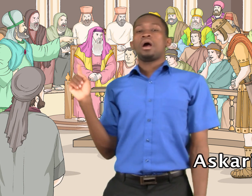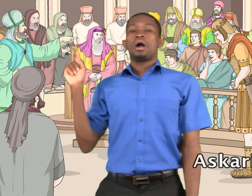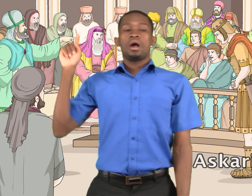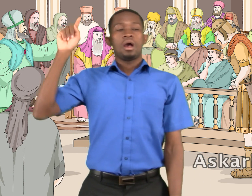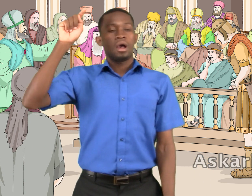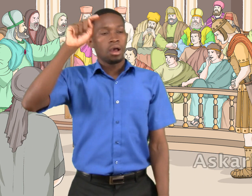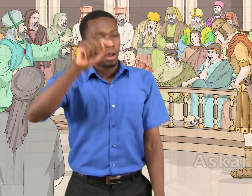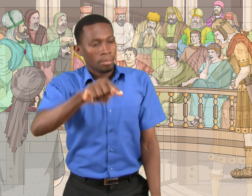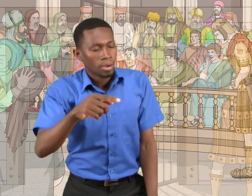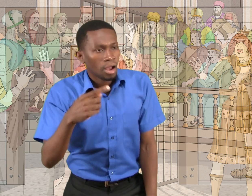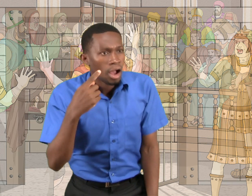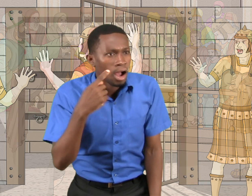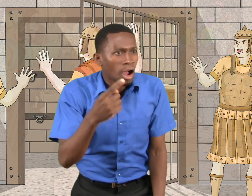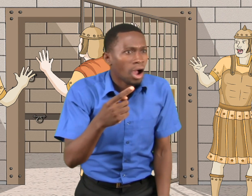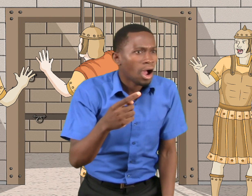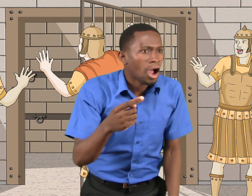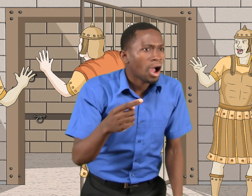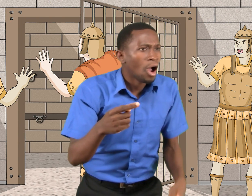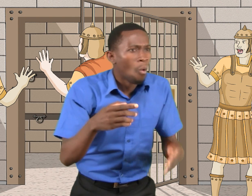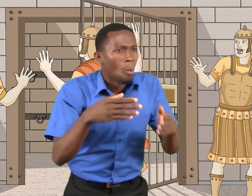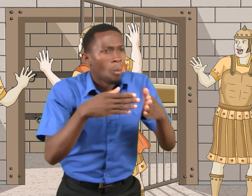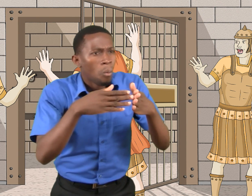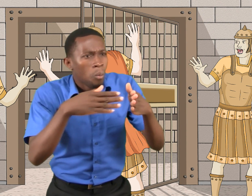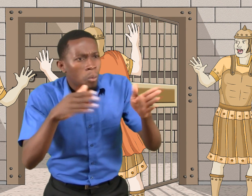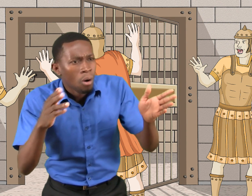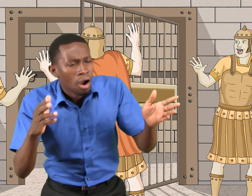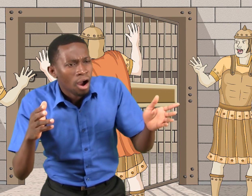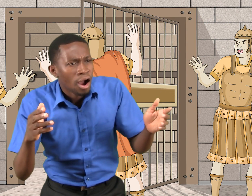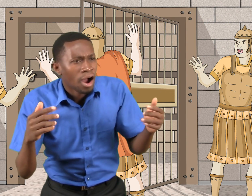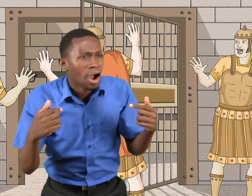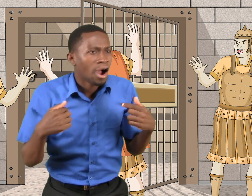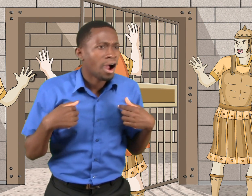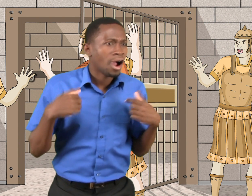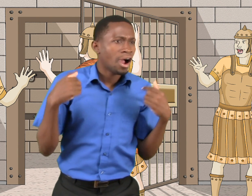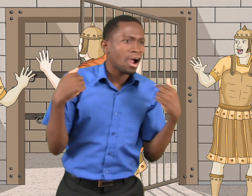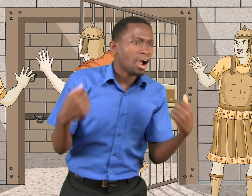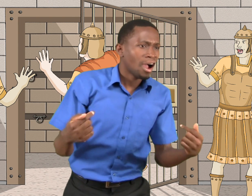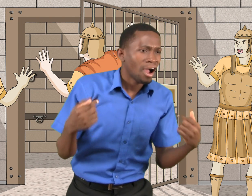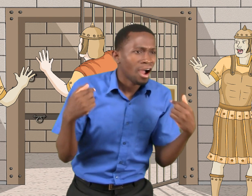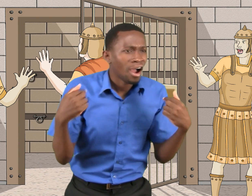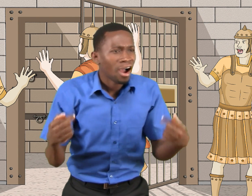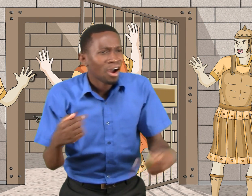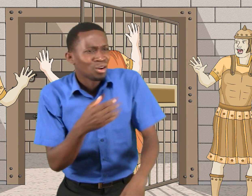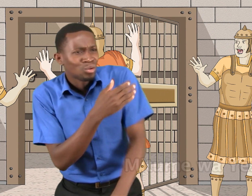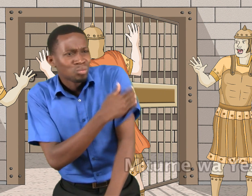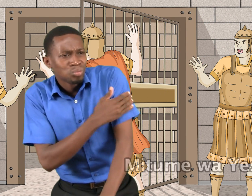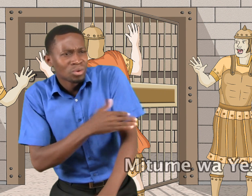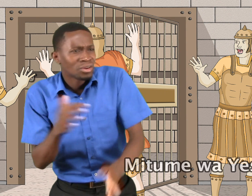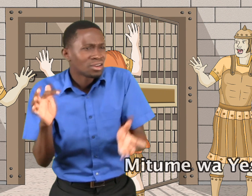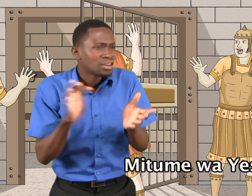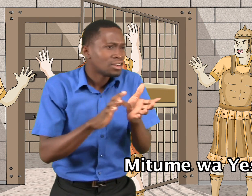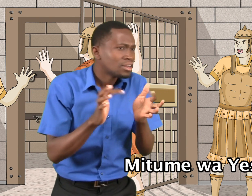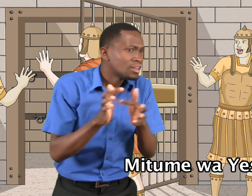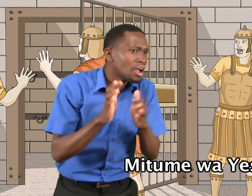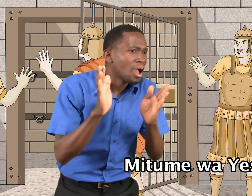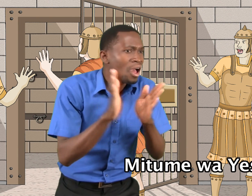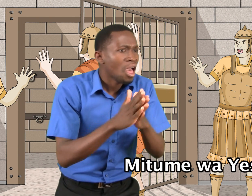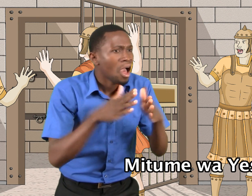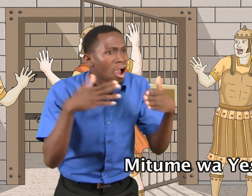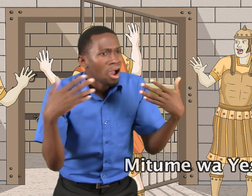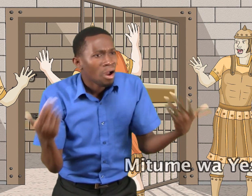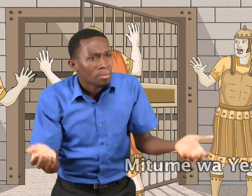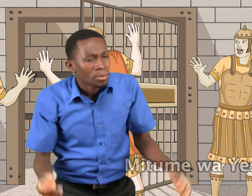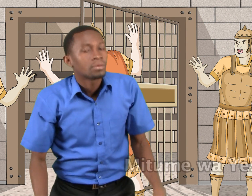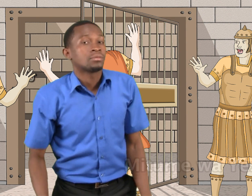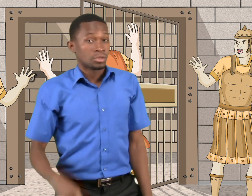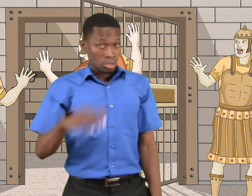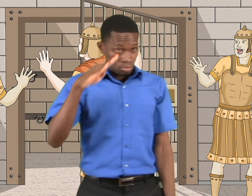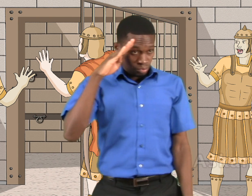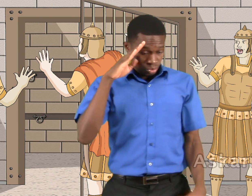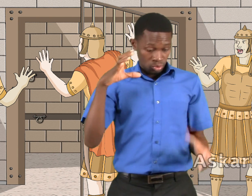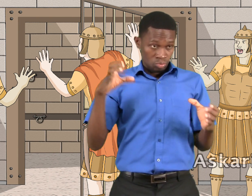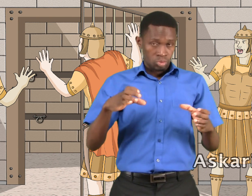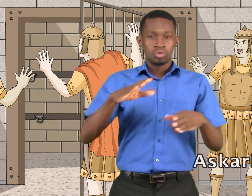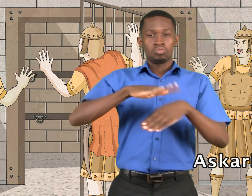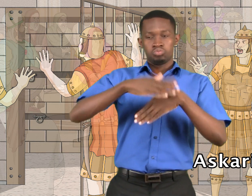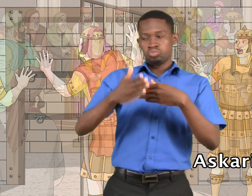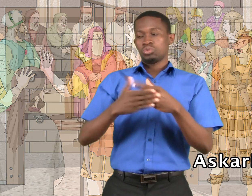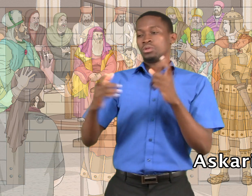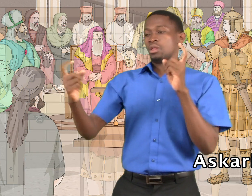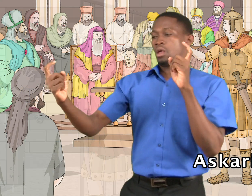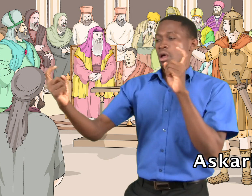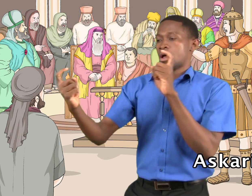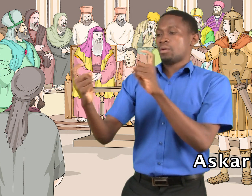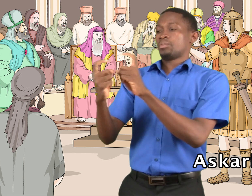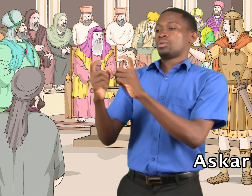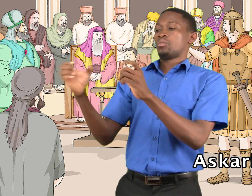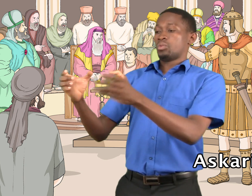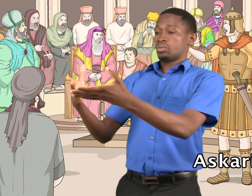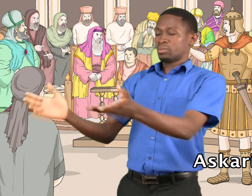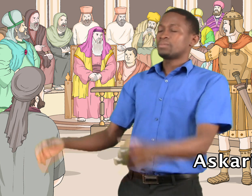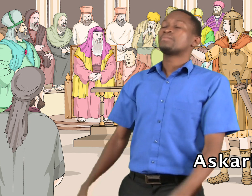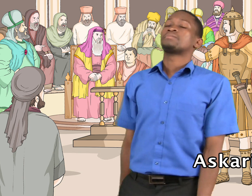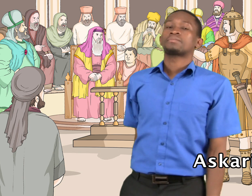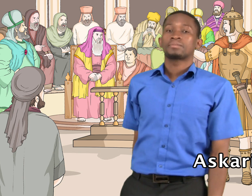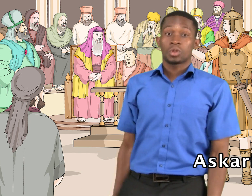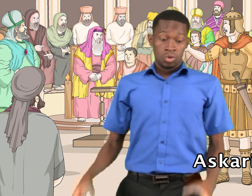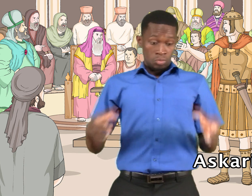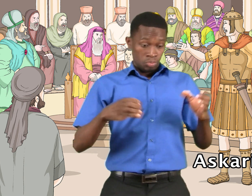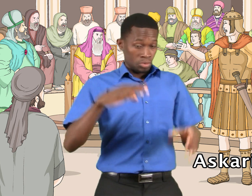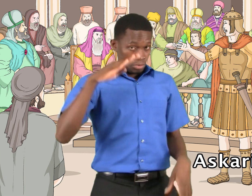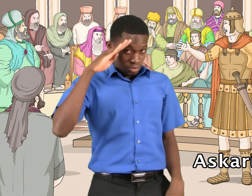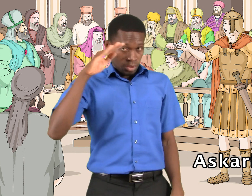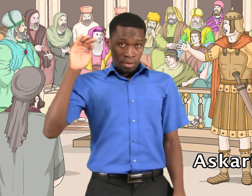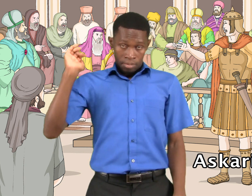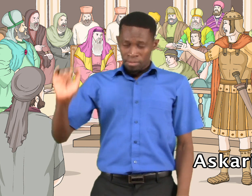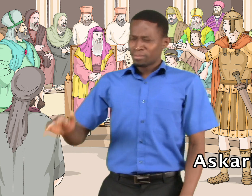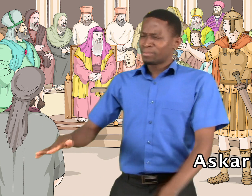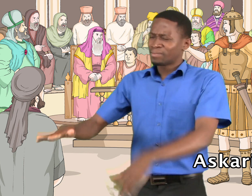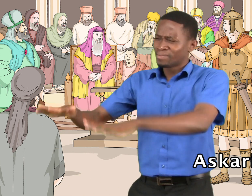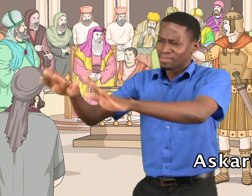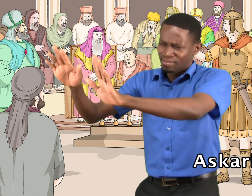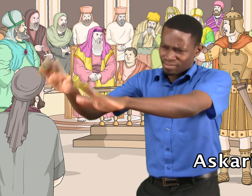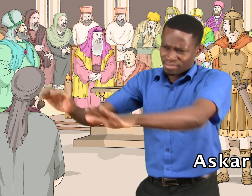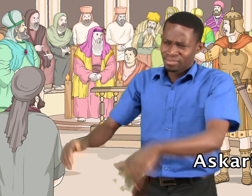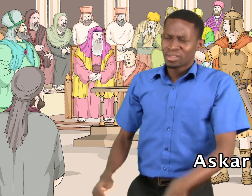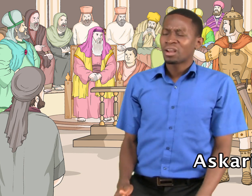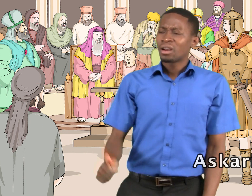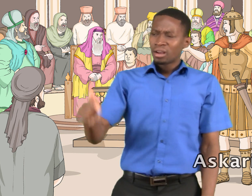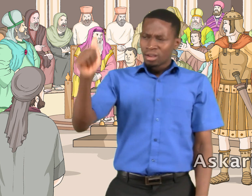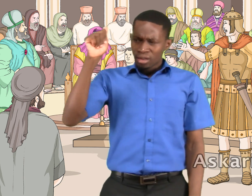But on arriving at the jail, the officers did not find them there.